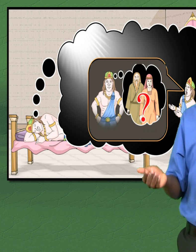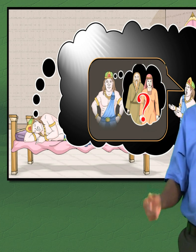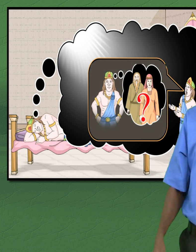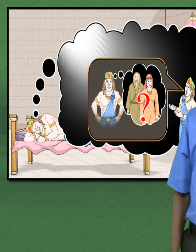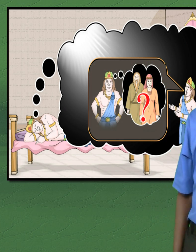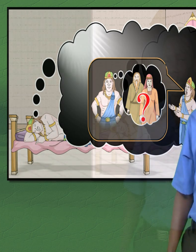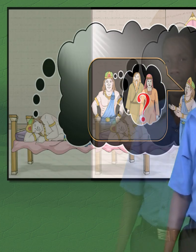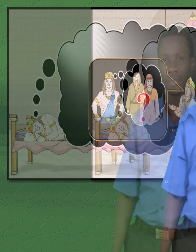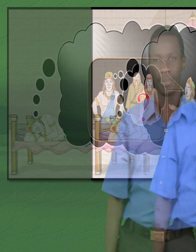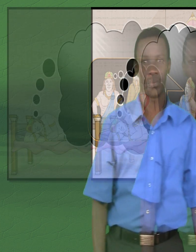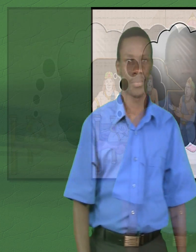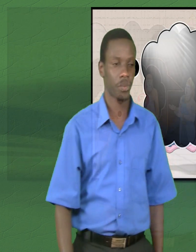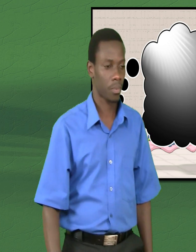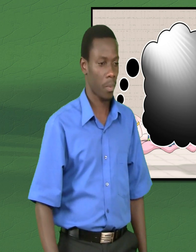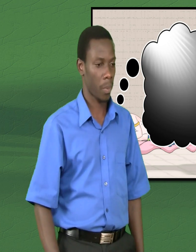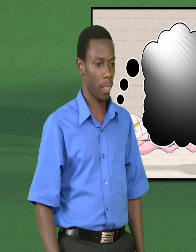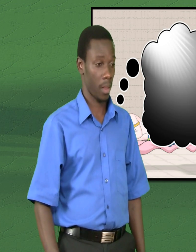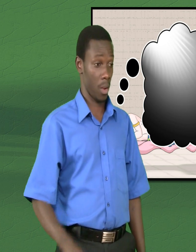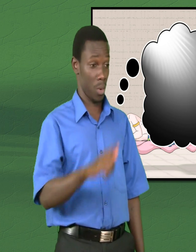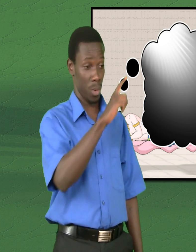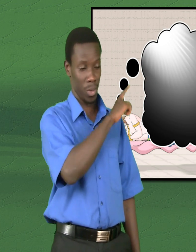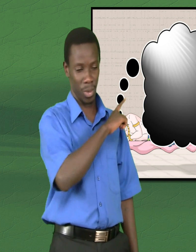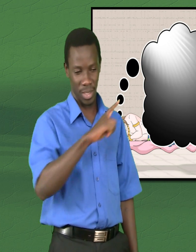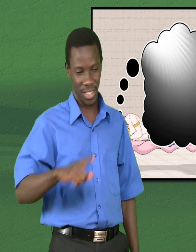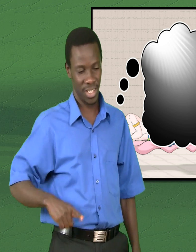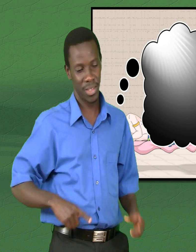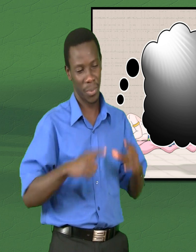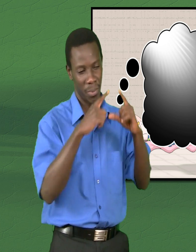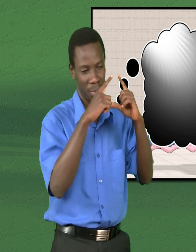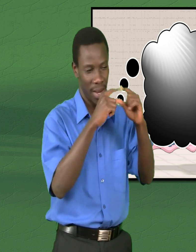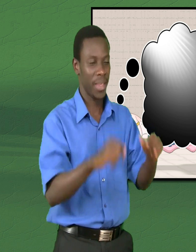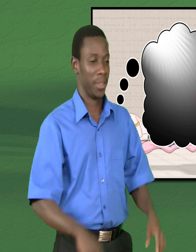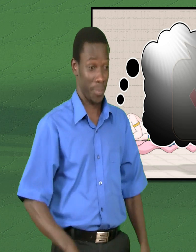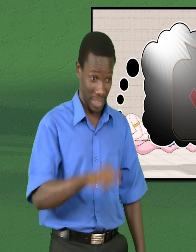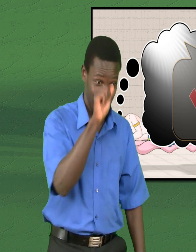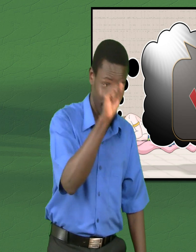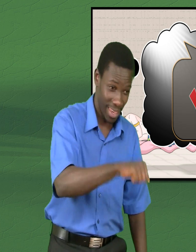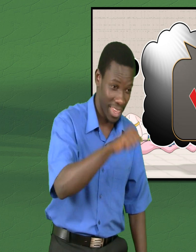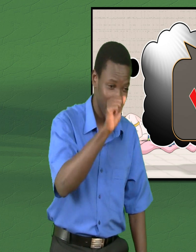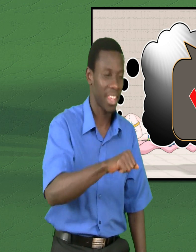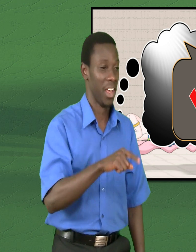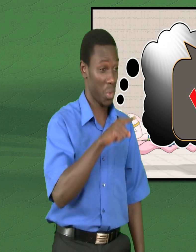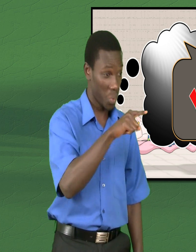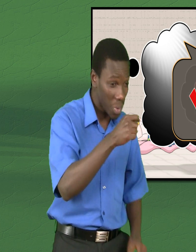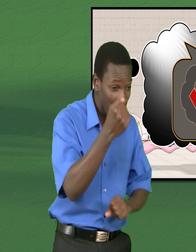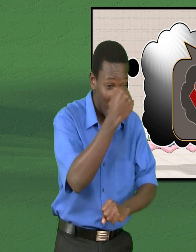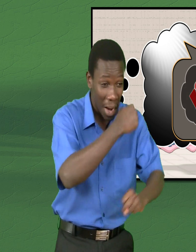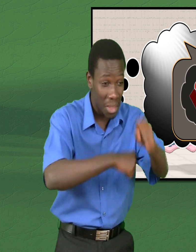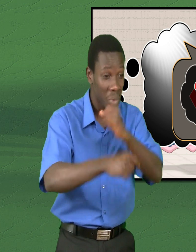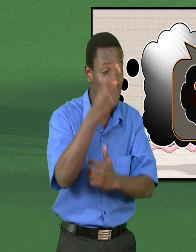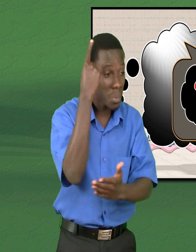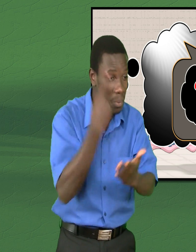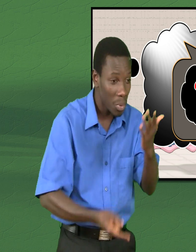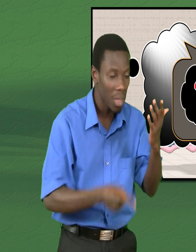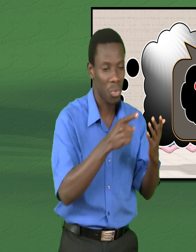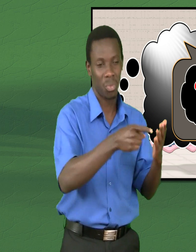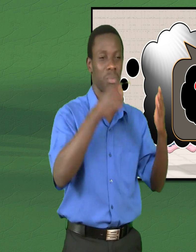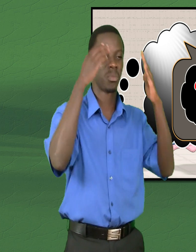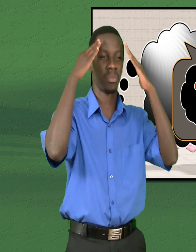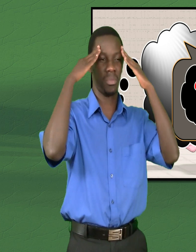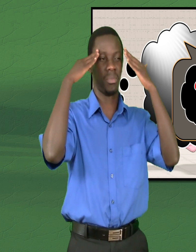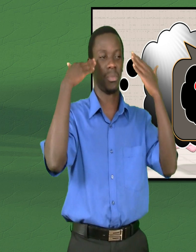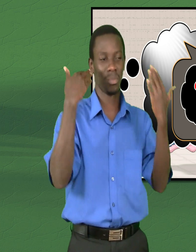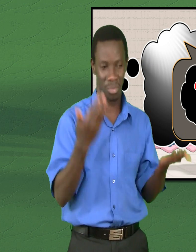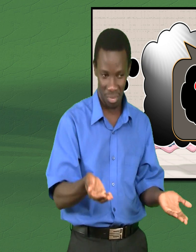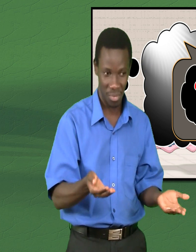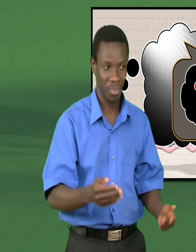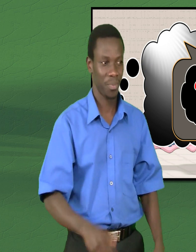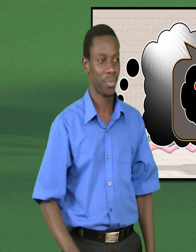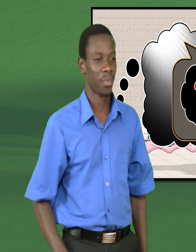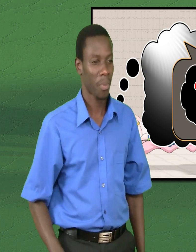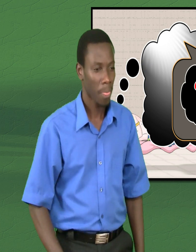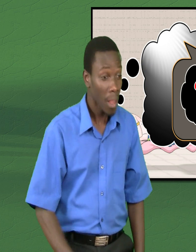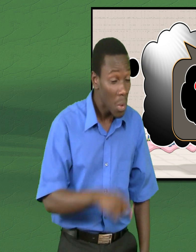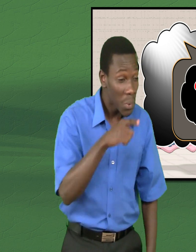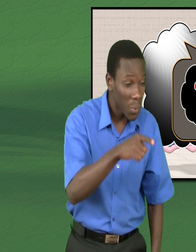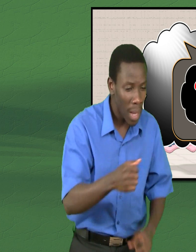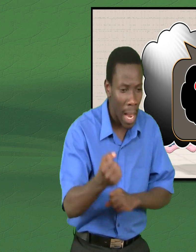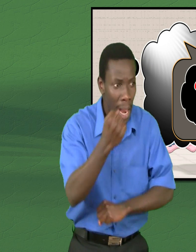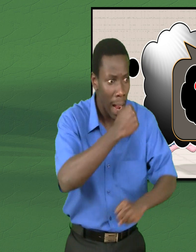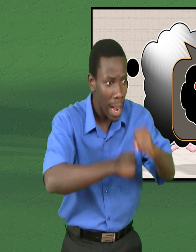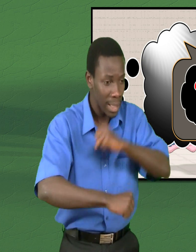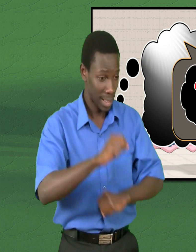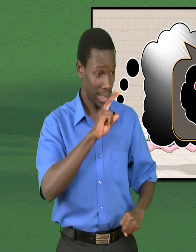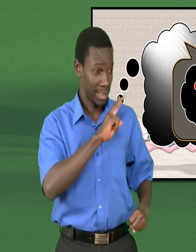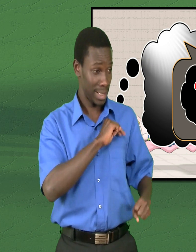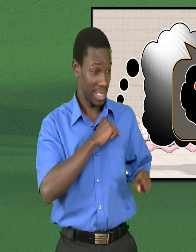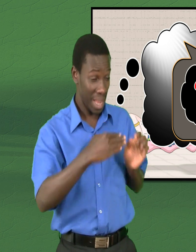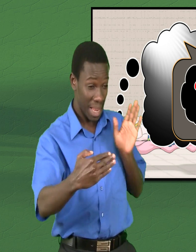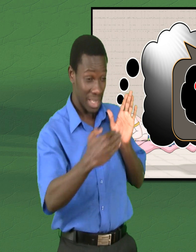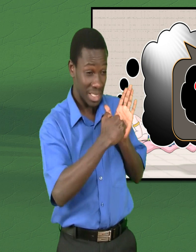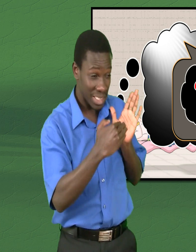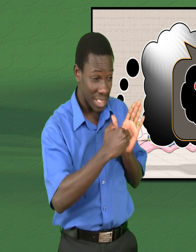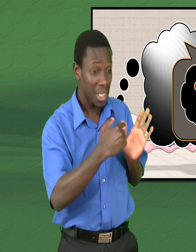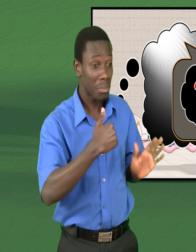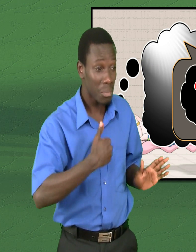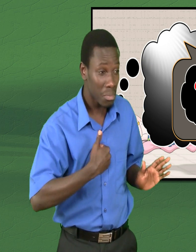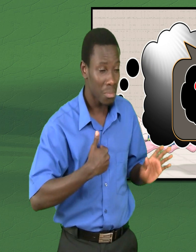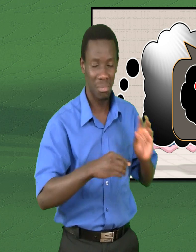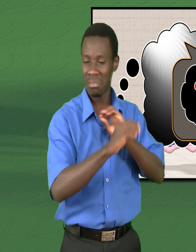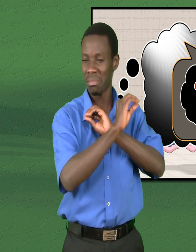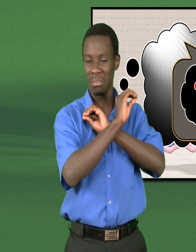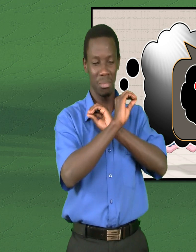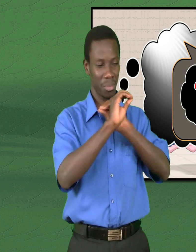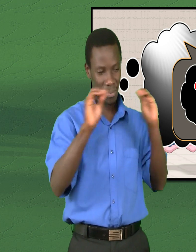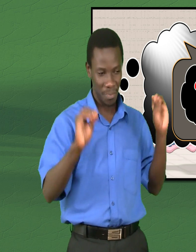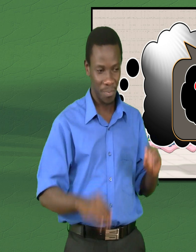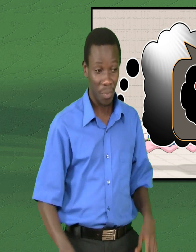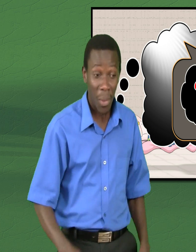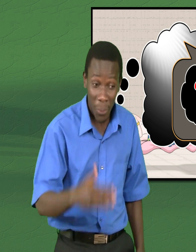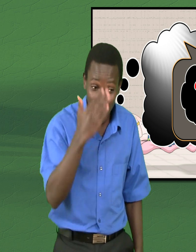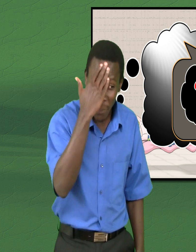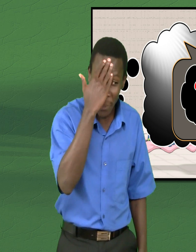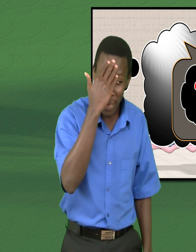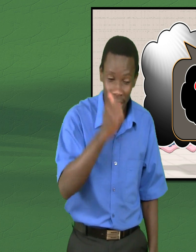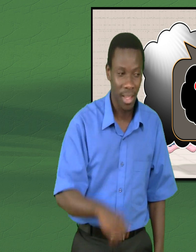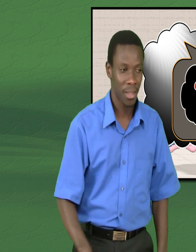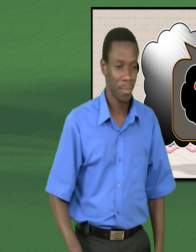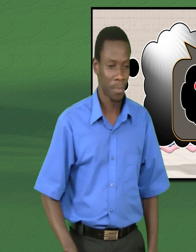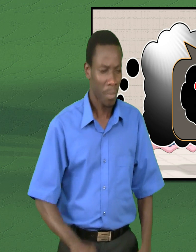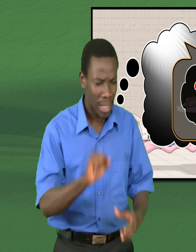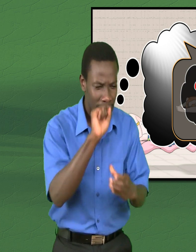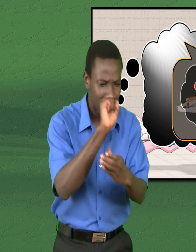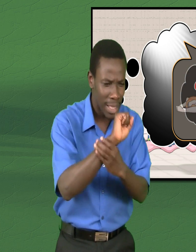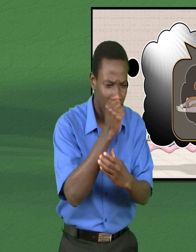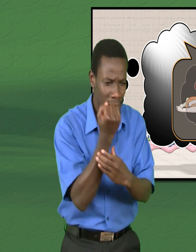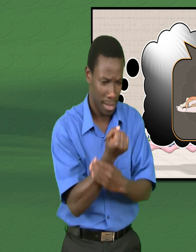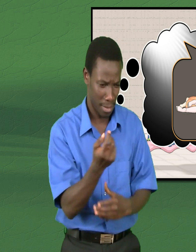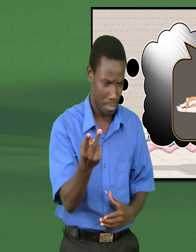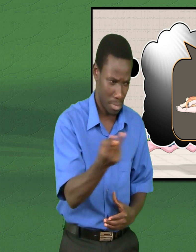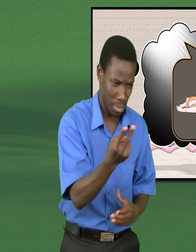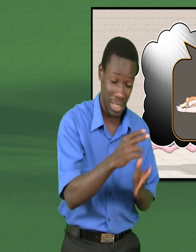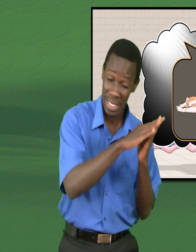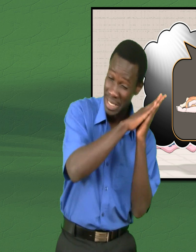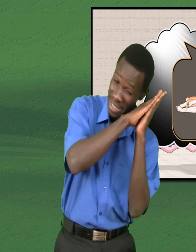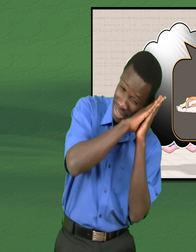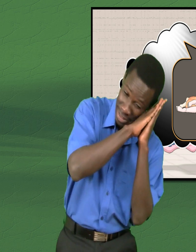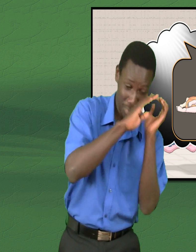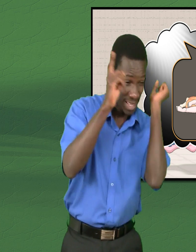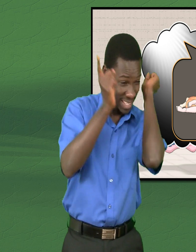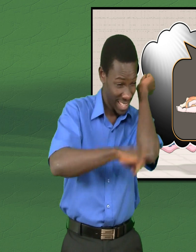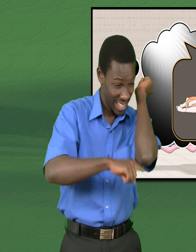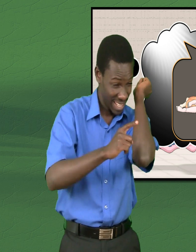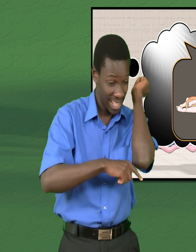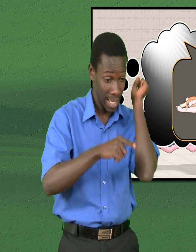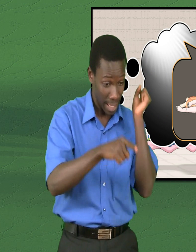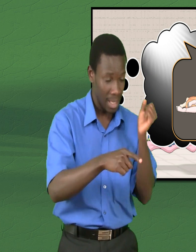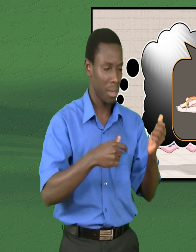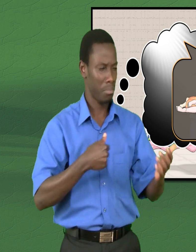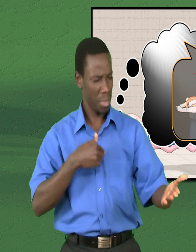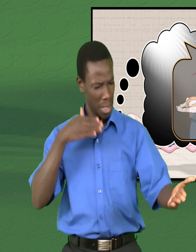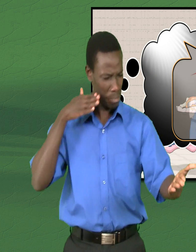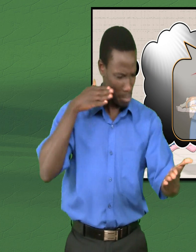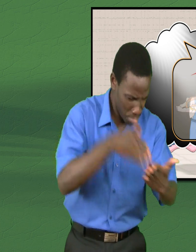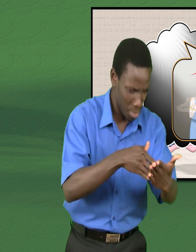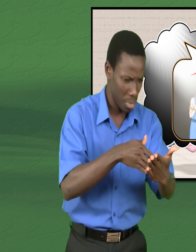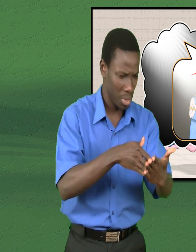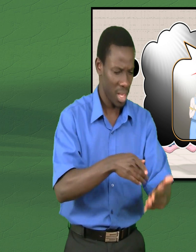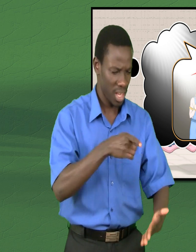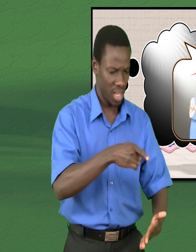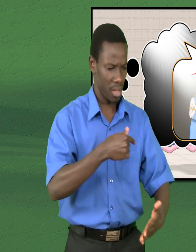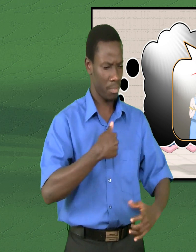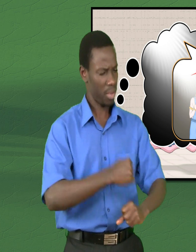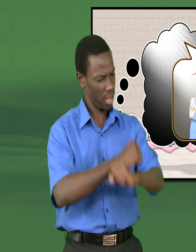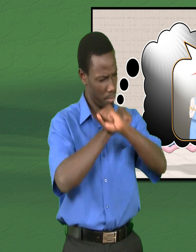Then God said to Abimelech in the dream, “Yes, I know that you did this with a clear conscience, and so I have kept you from sinning against Me. That is why I did not let you touch her.